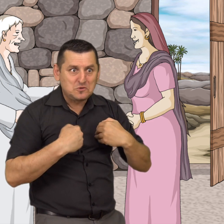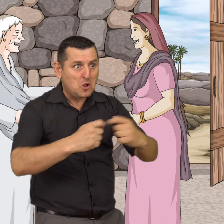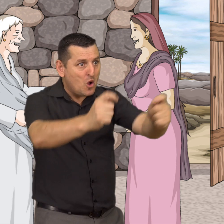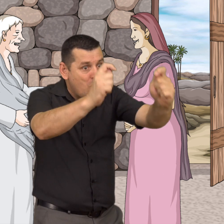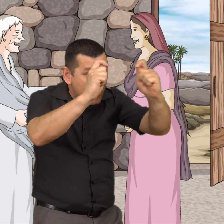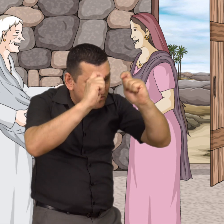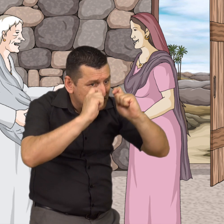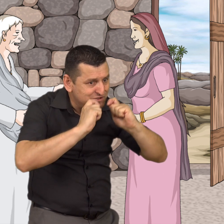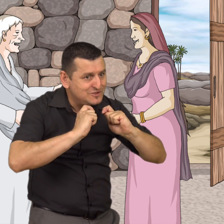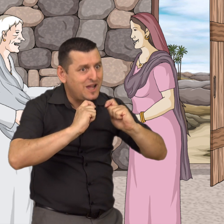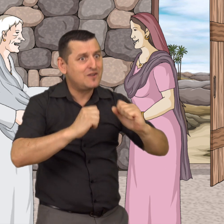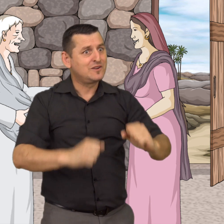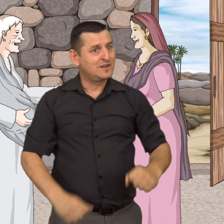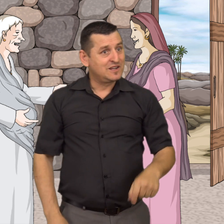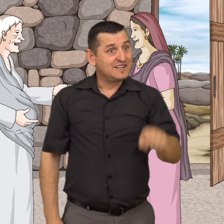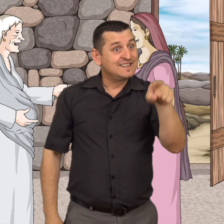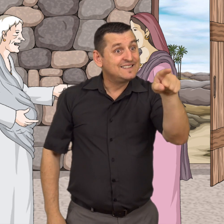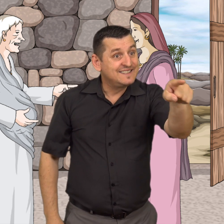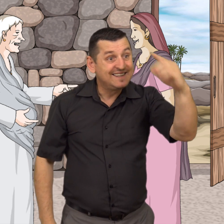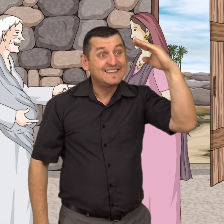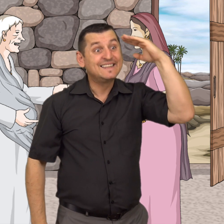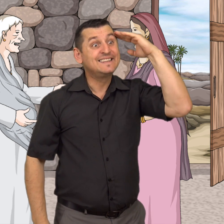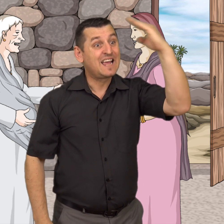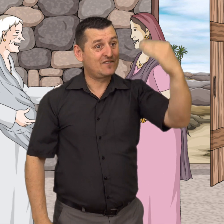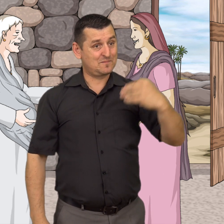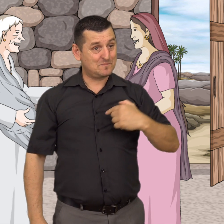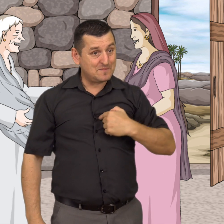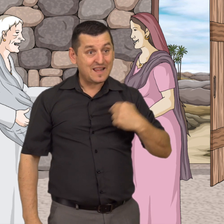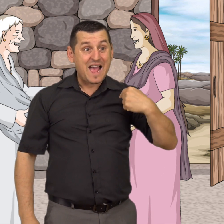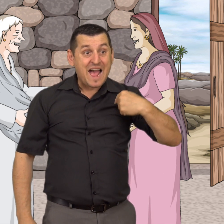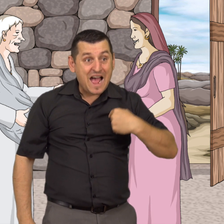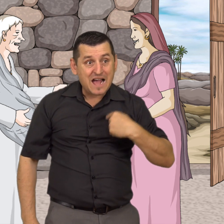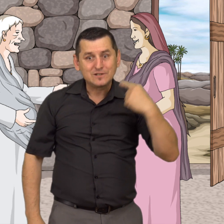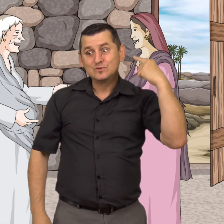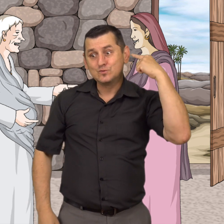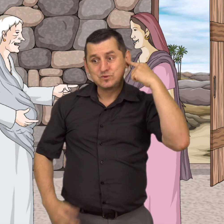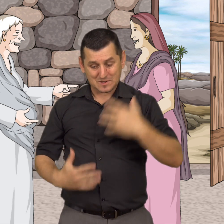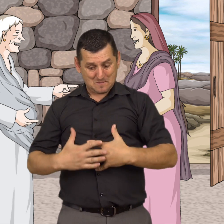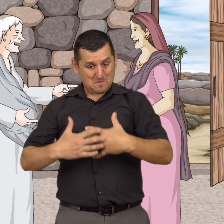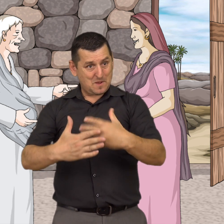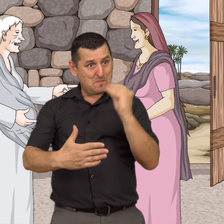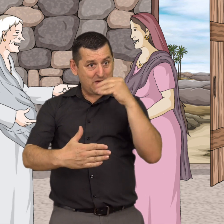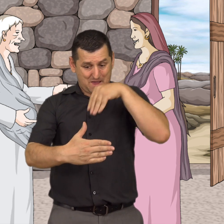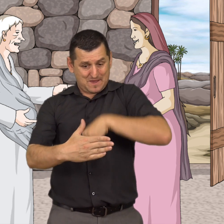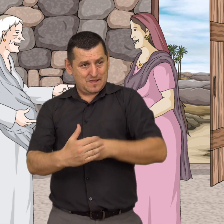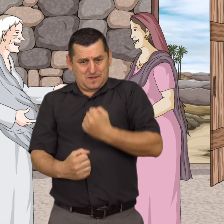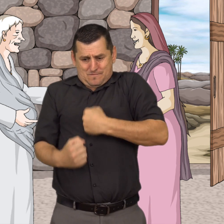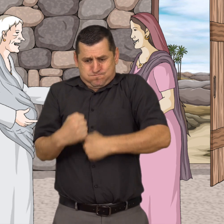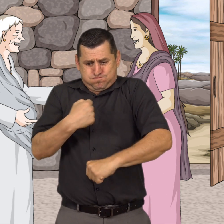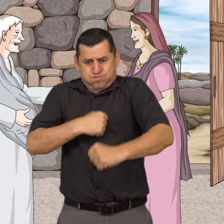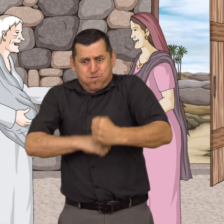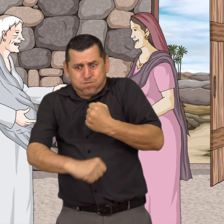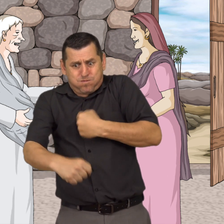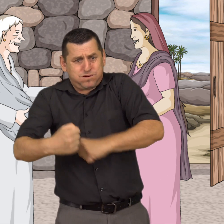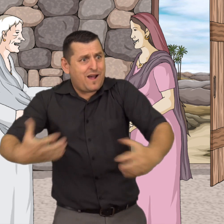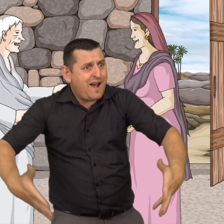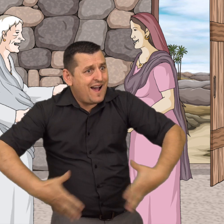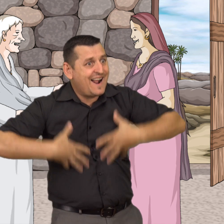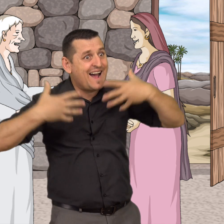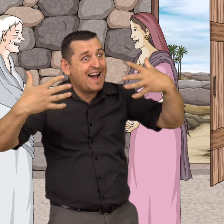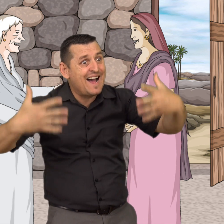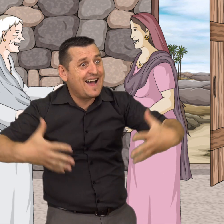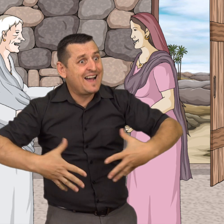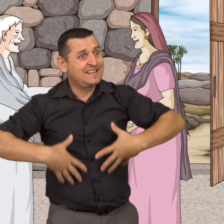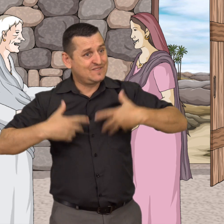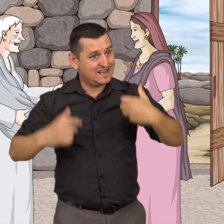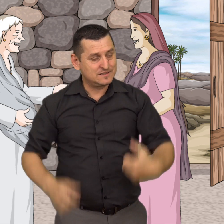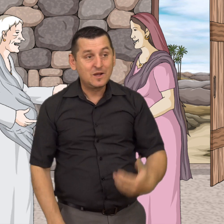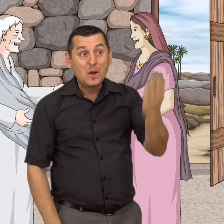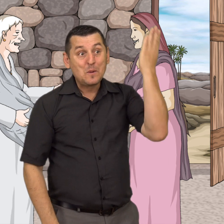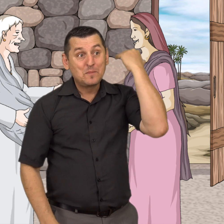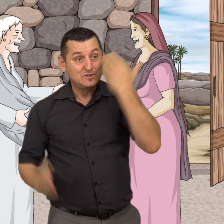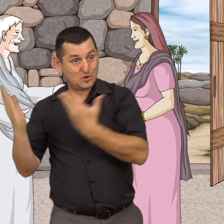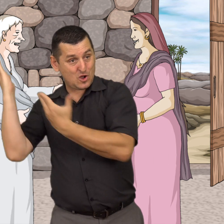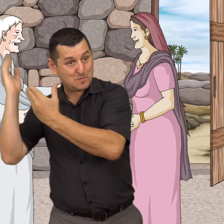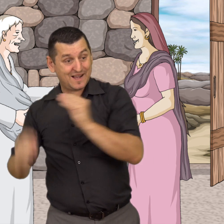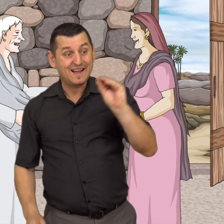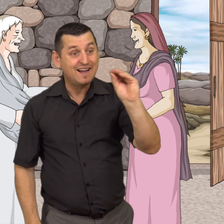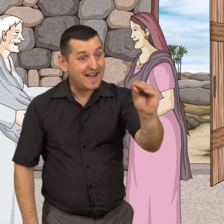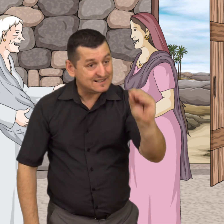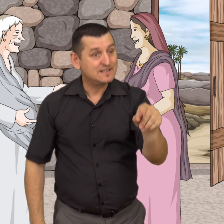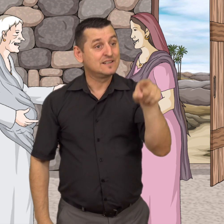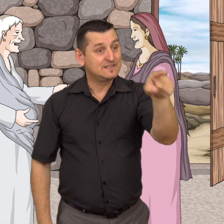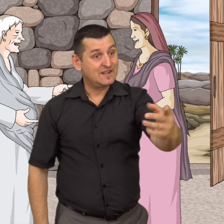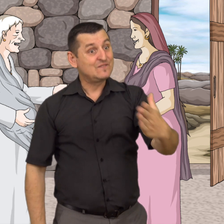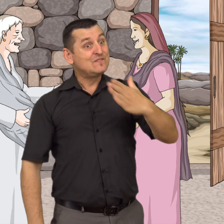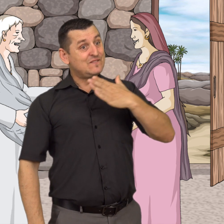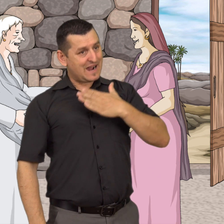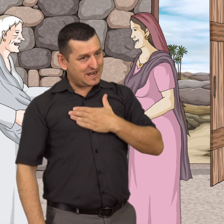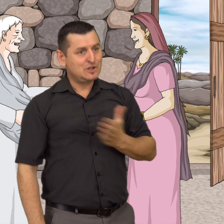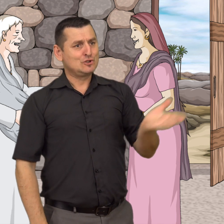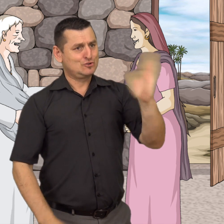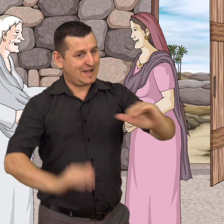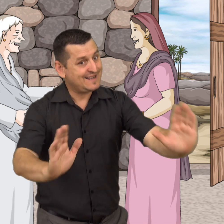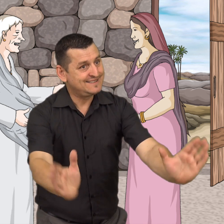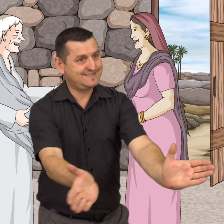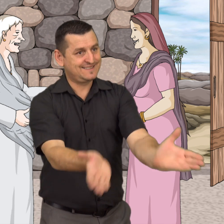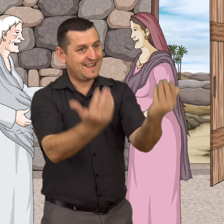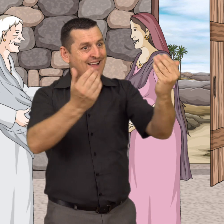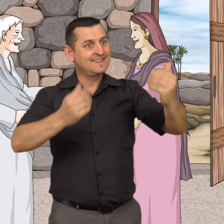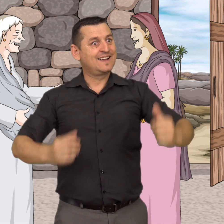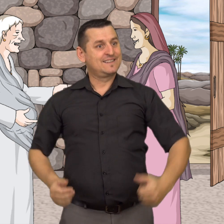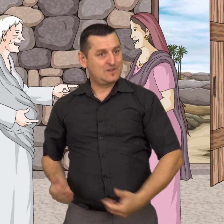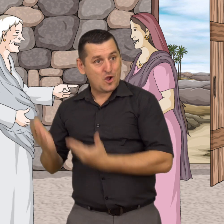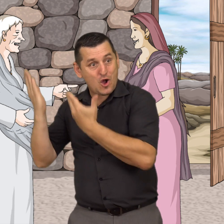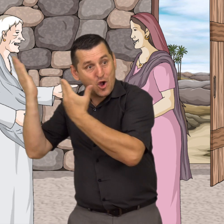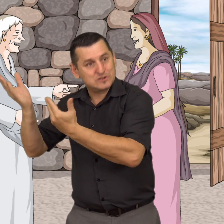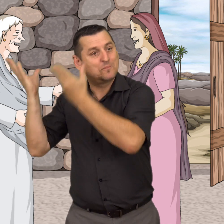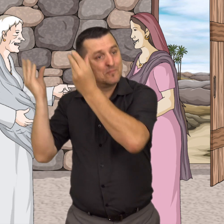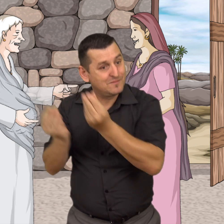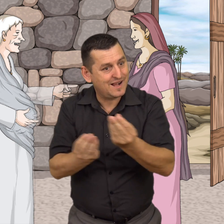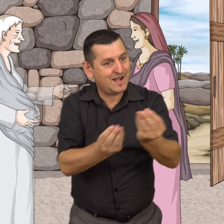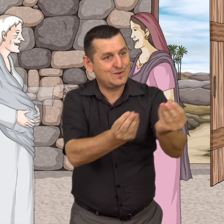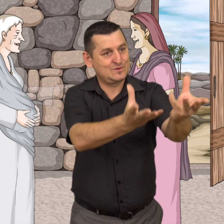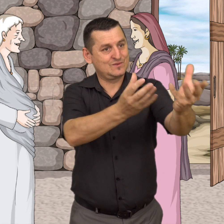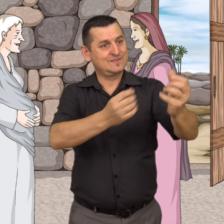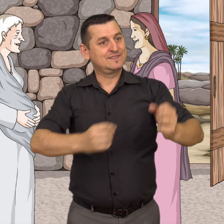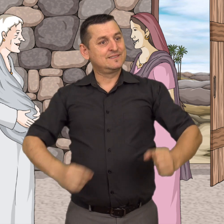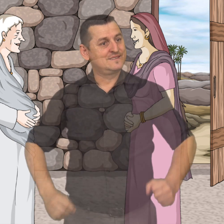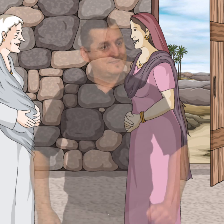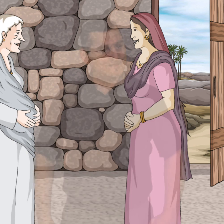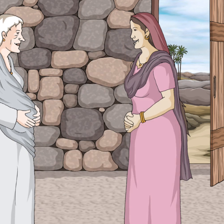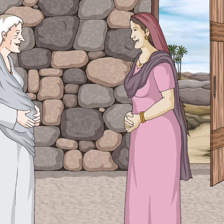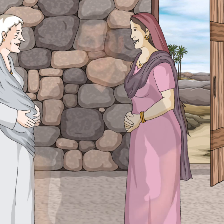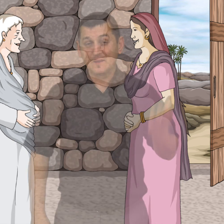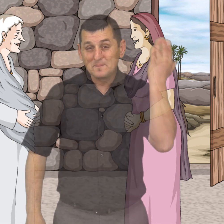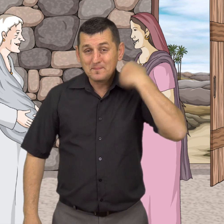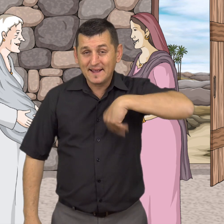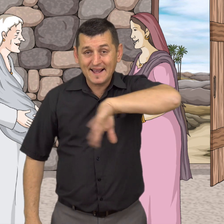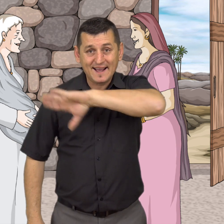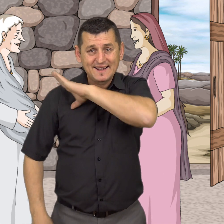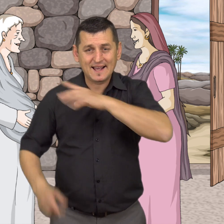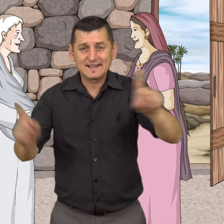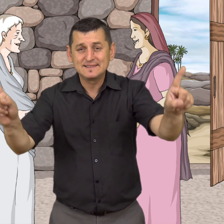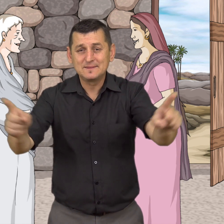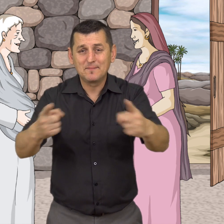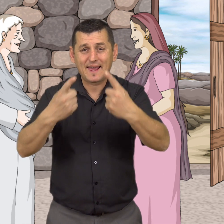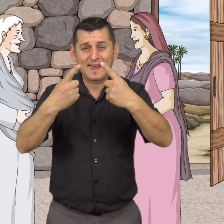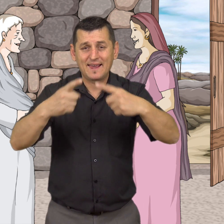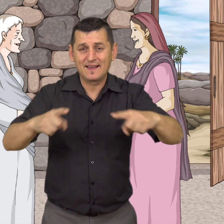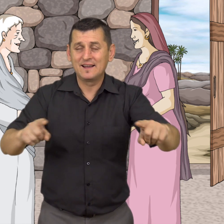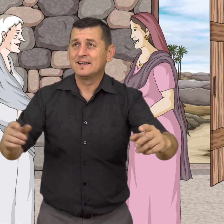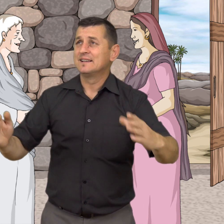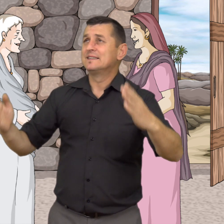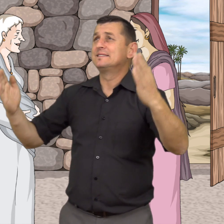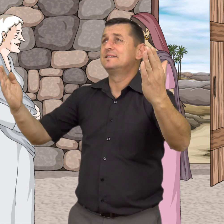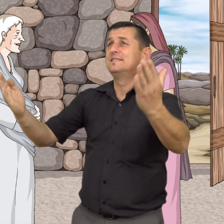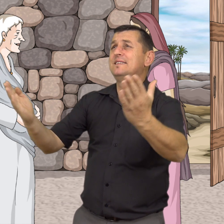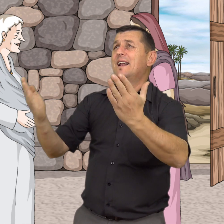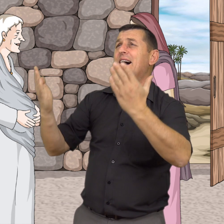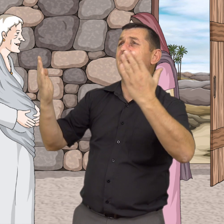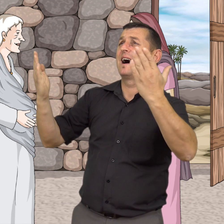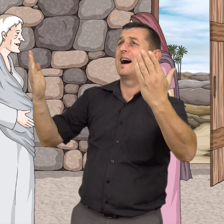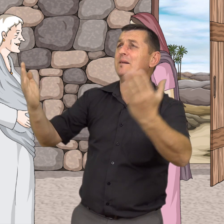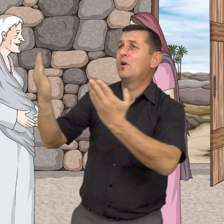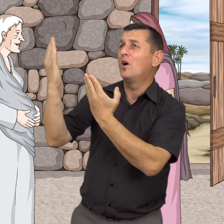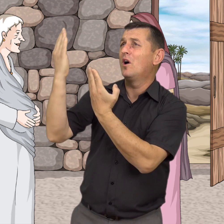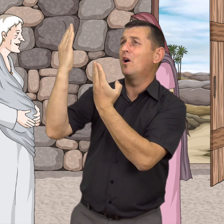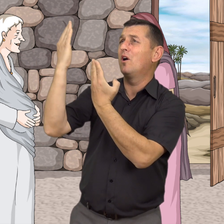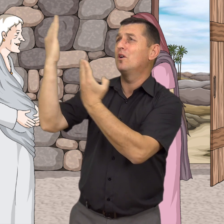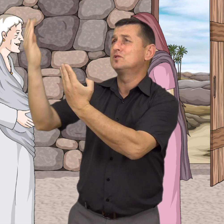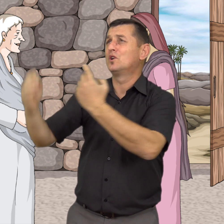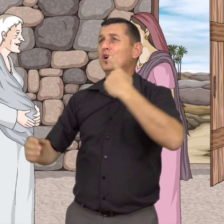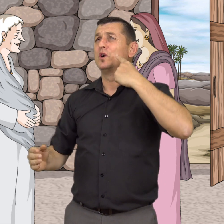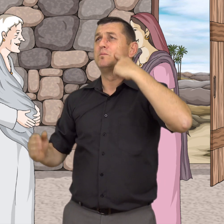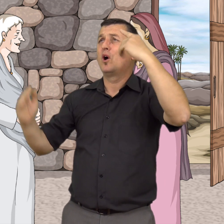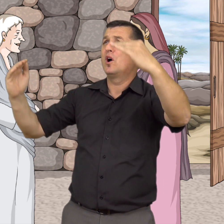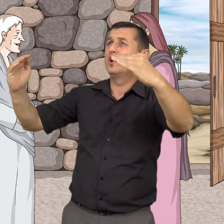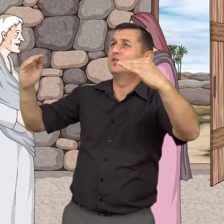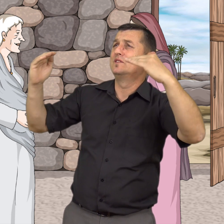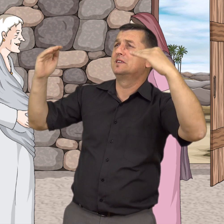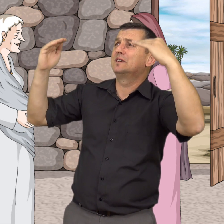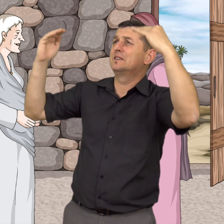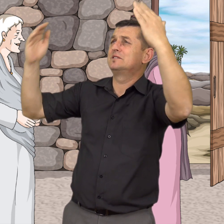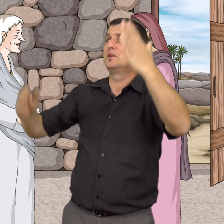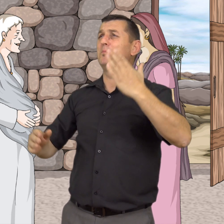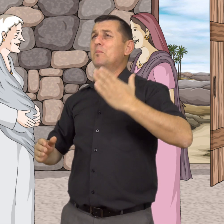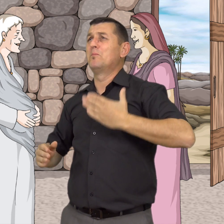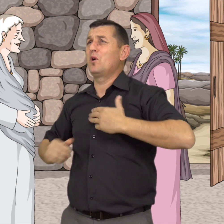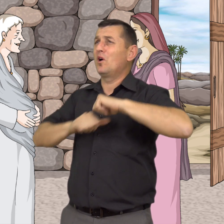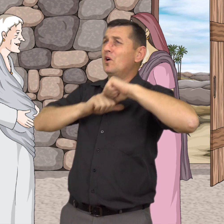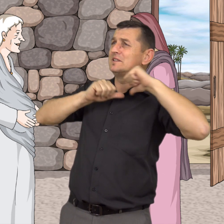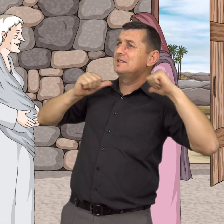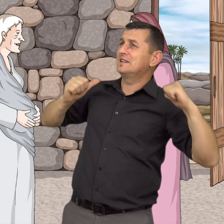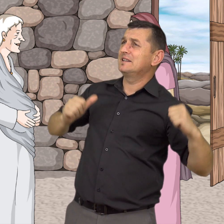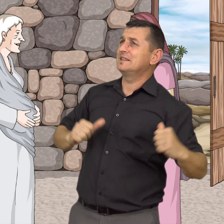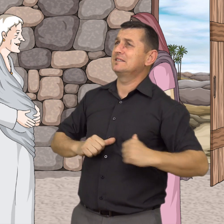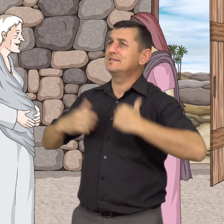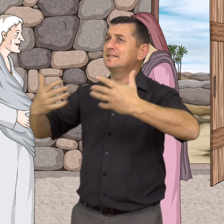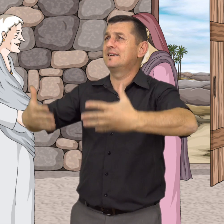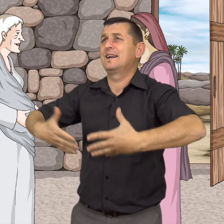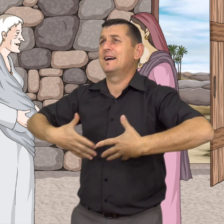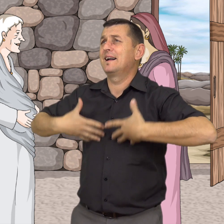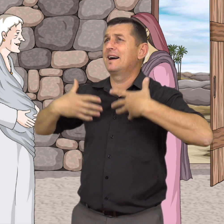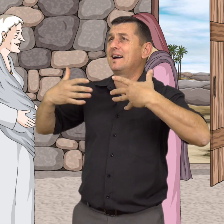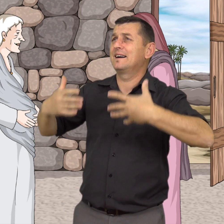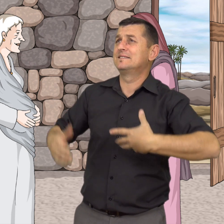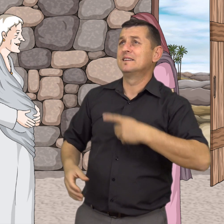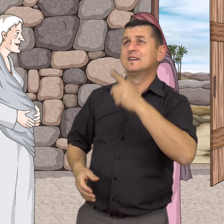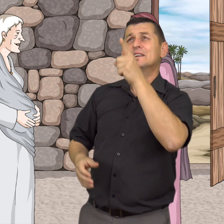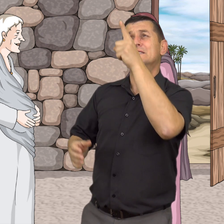Holy is His name. His mercy extends to those who fear Him, from generation to generation. He has performed mighty deeds with His arm; He has scattered those who are proud in the thoughts of their hearts. He has brought down rulers from their thrones, but has exalted the humble.